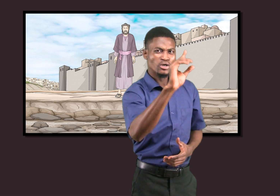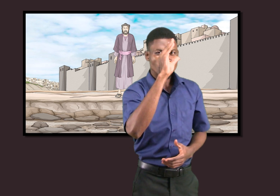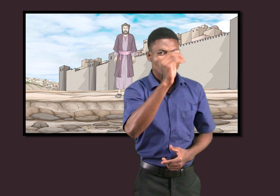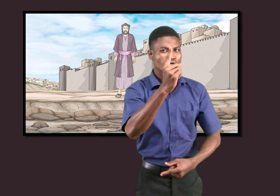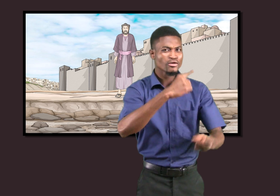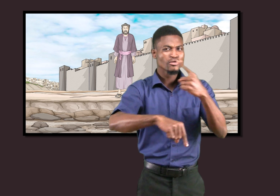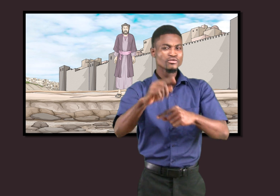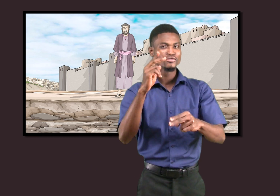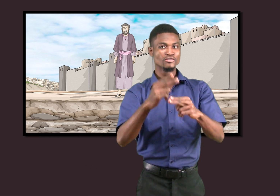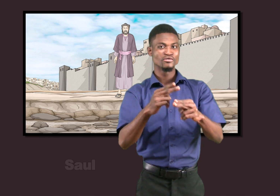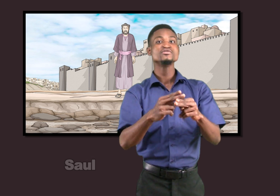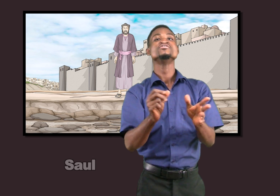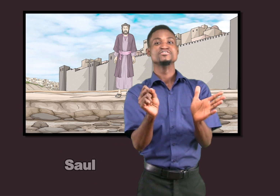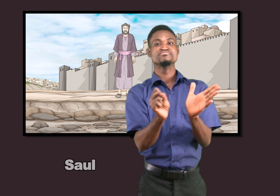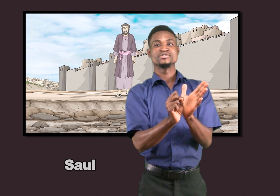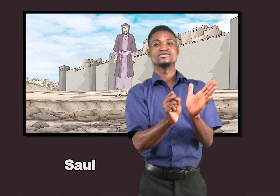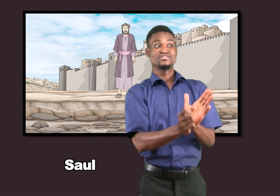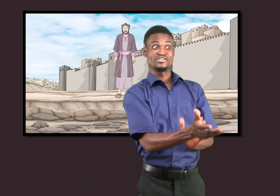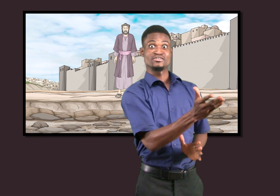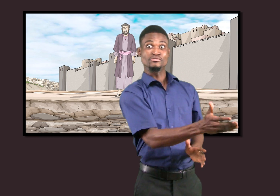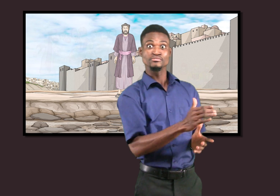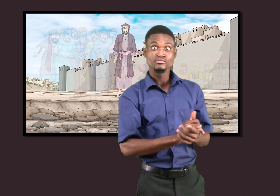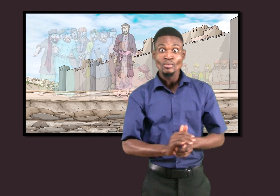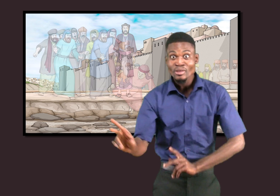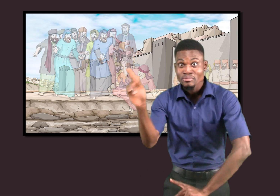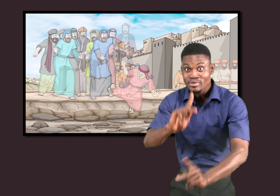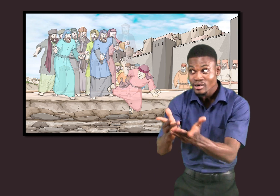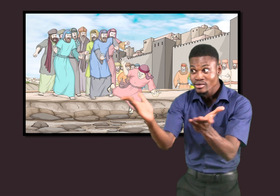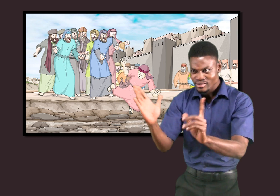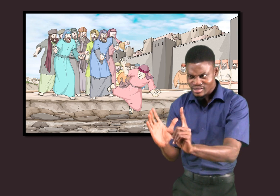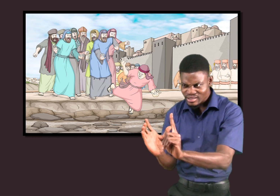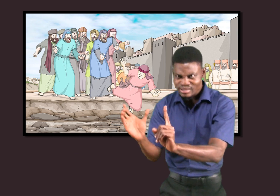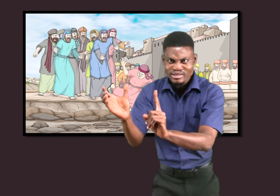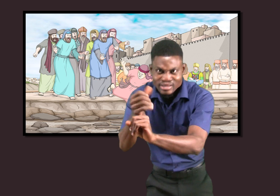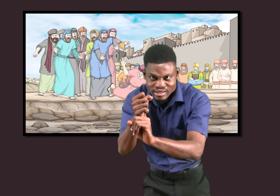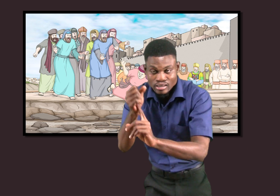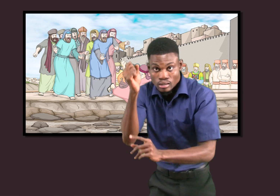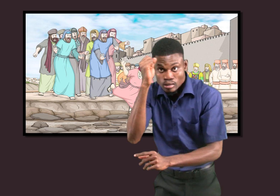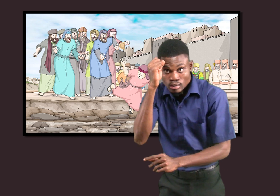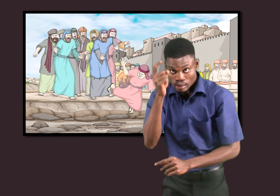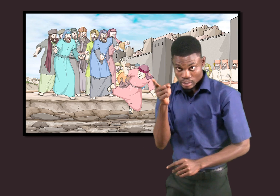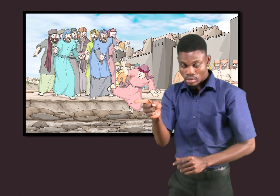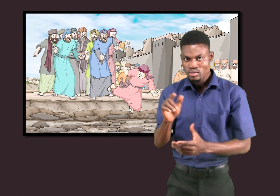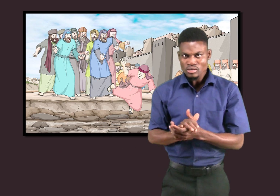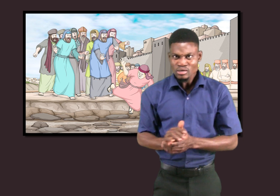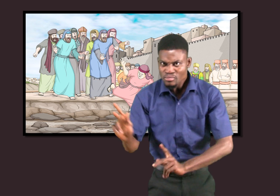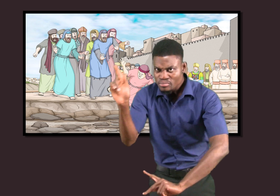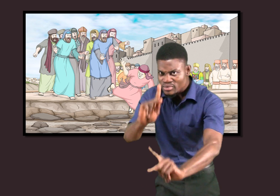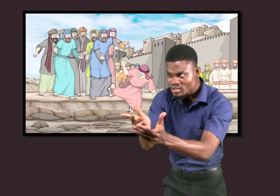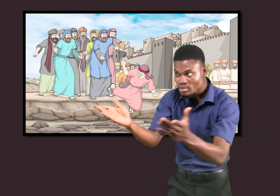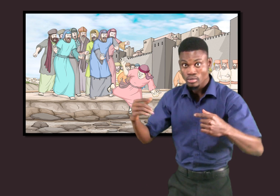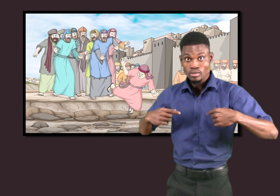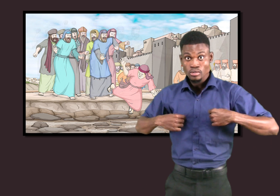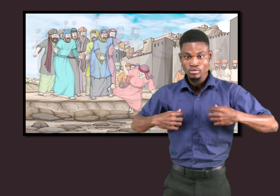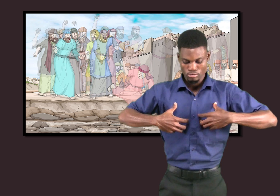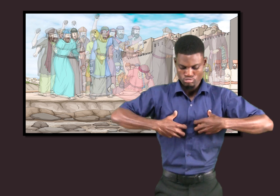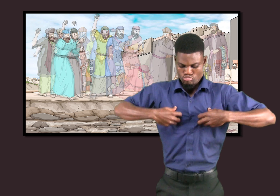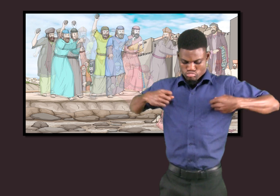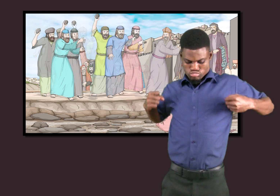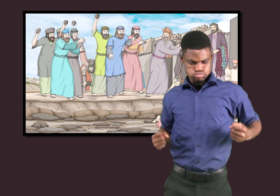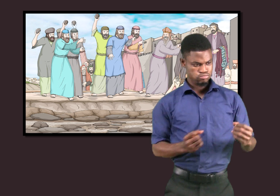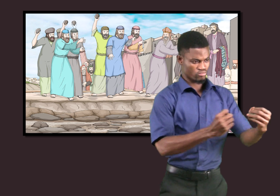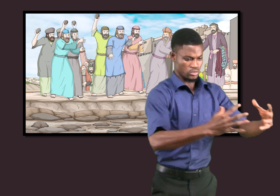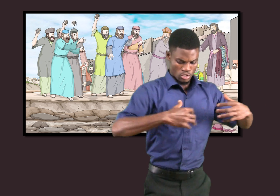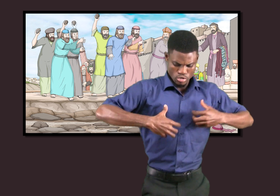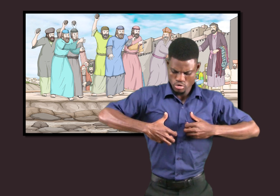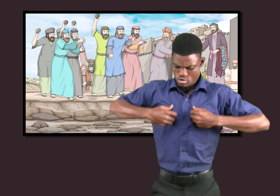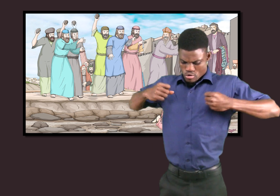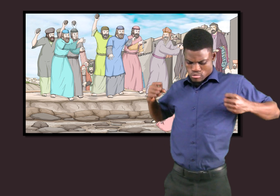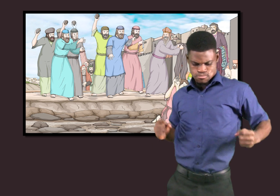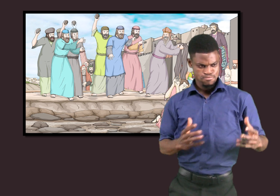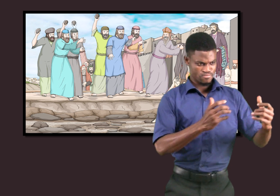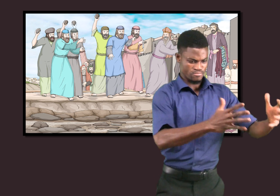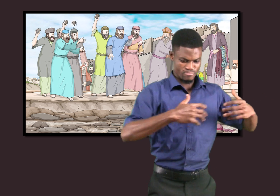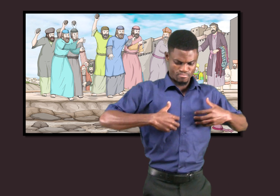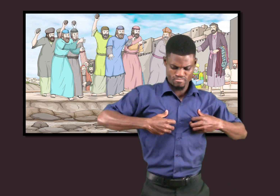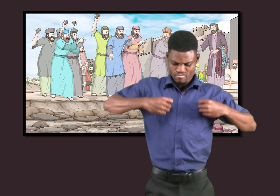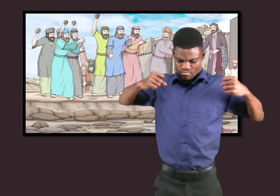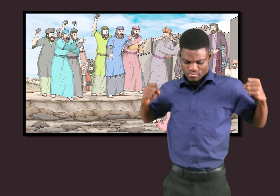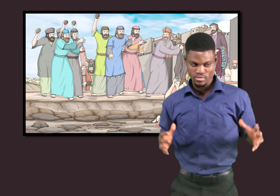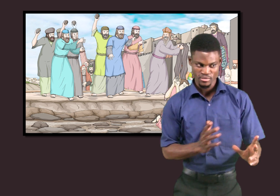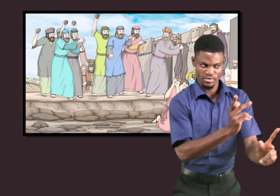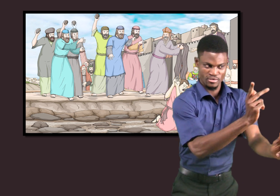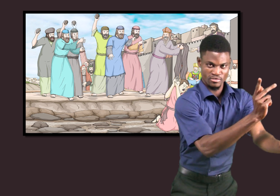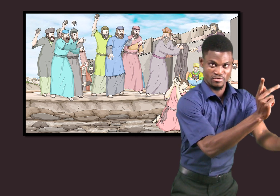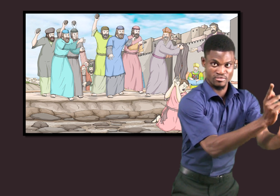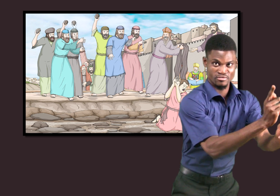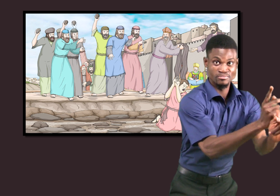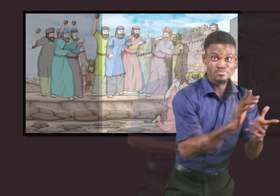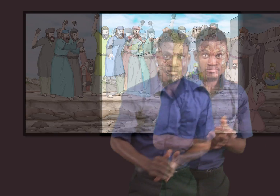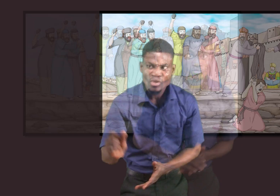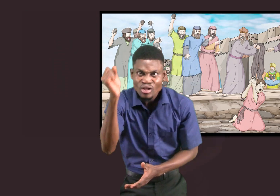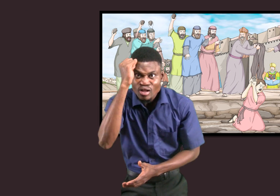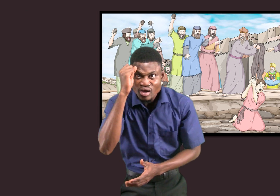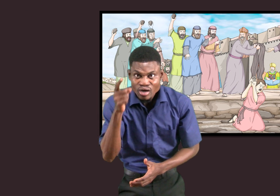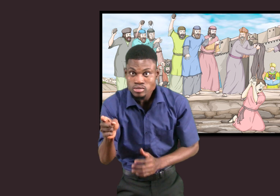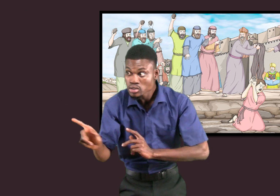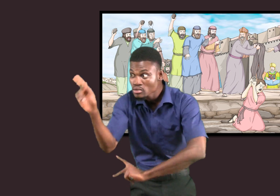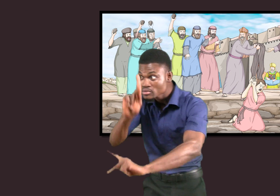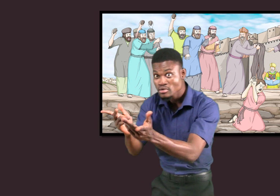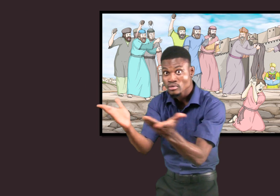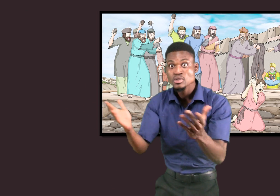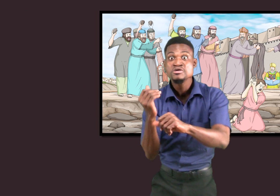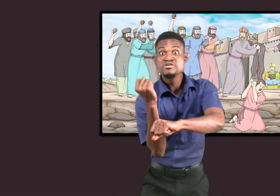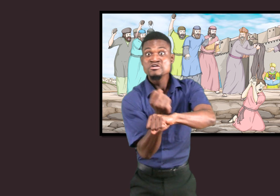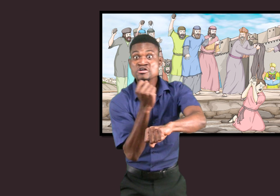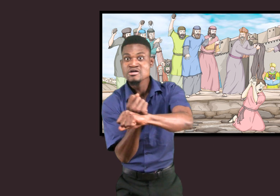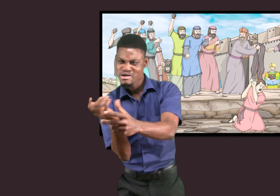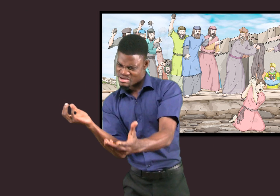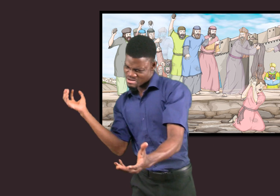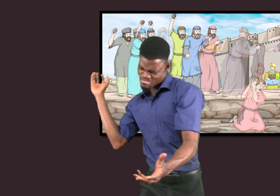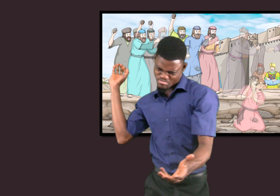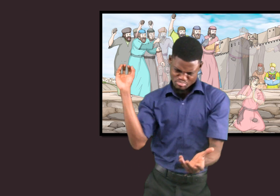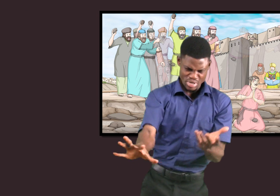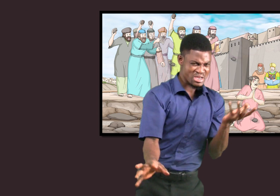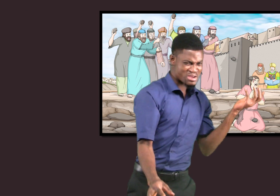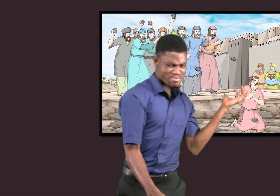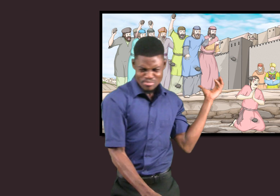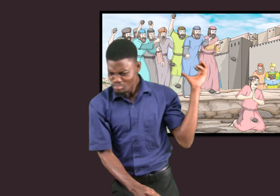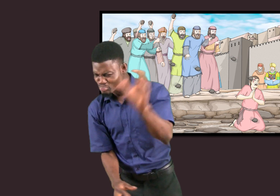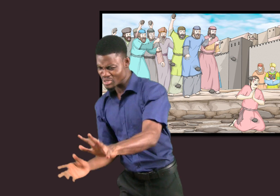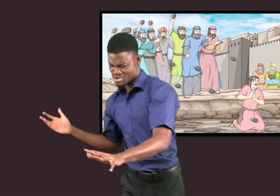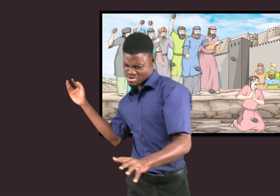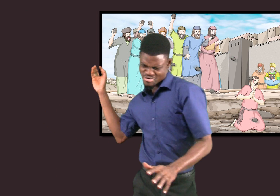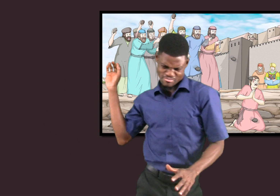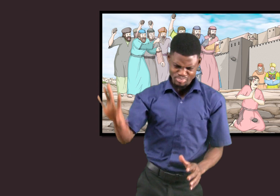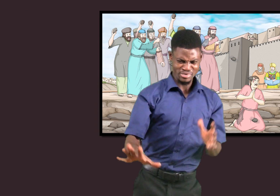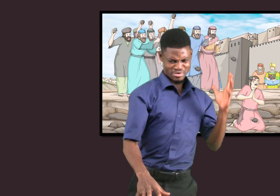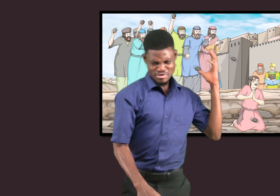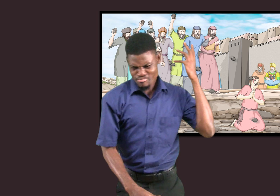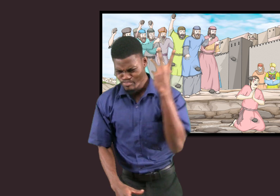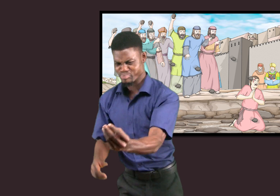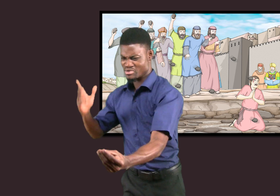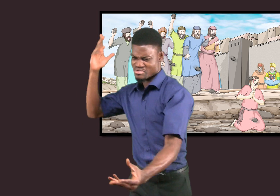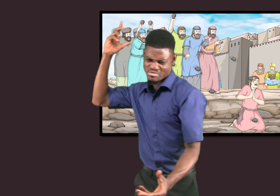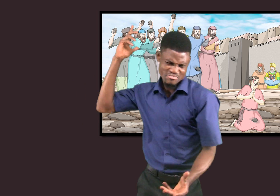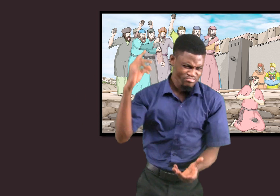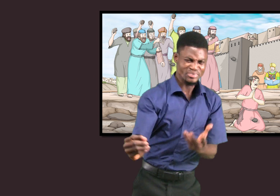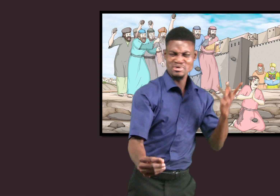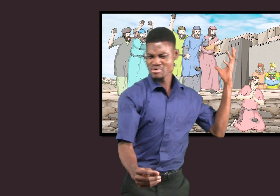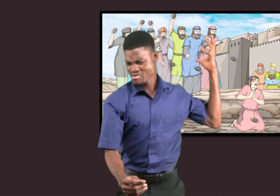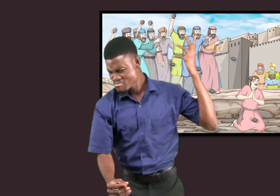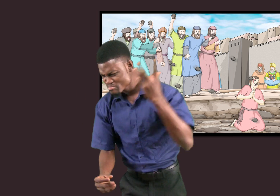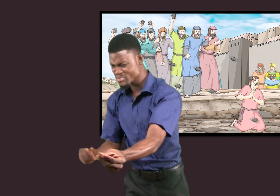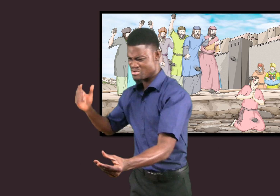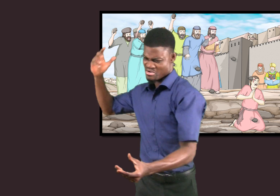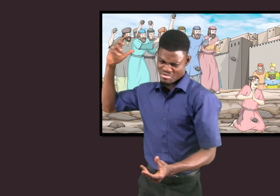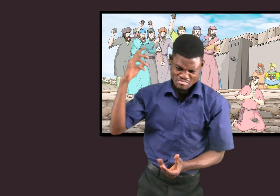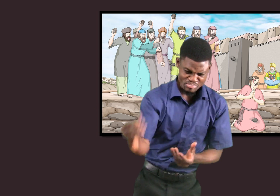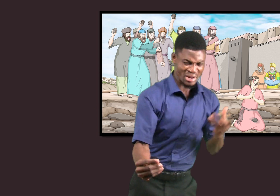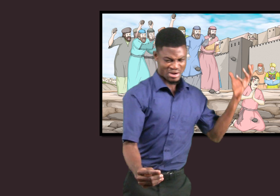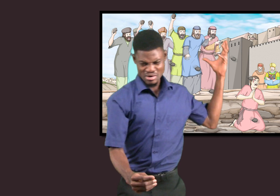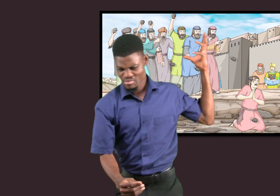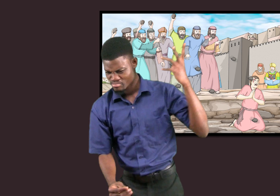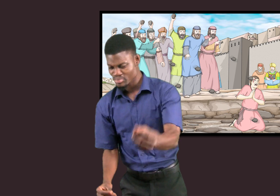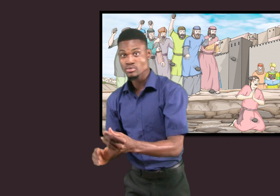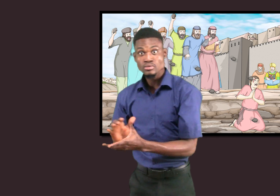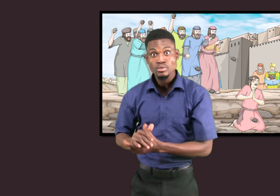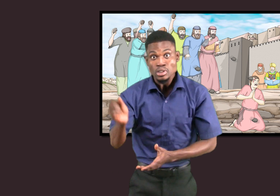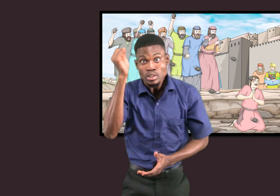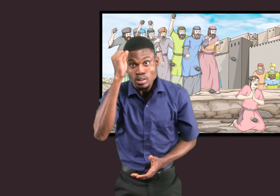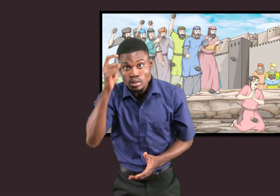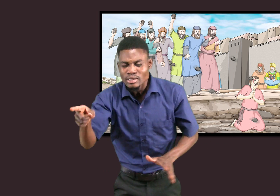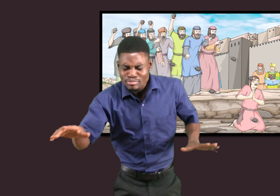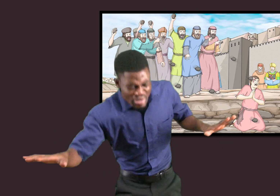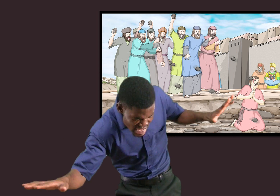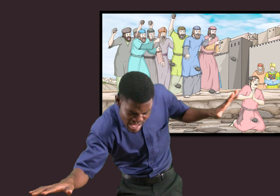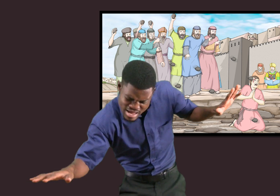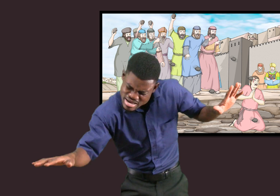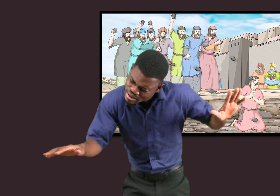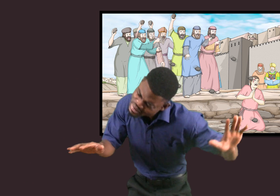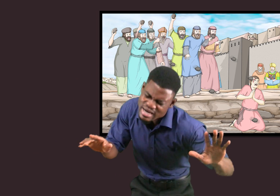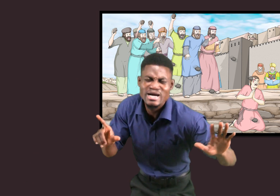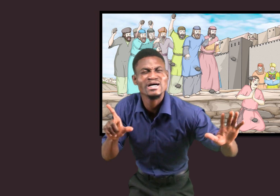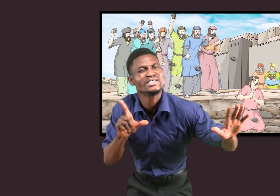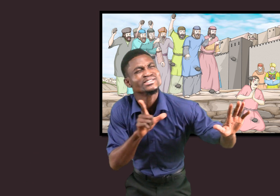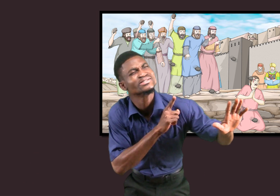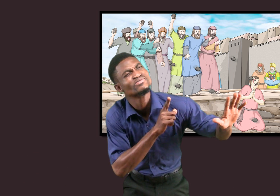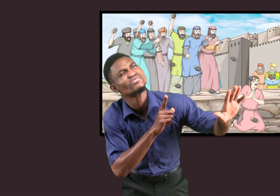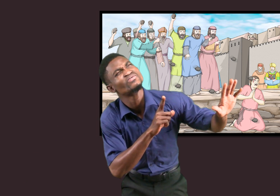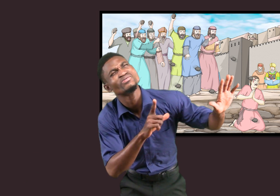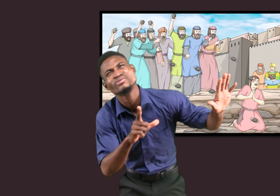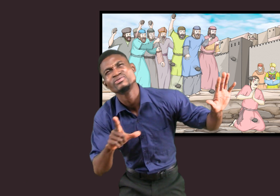They dragged him out of the city and began to stone him. Meanwhile the witnesses laid their garments at the feet of a young man named Saul.